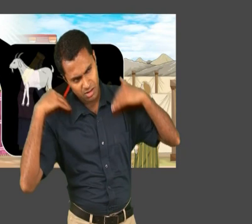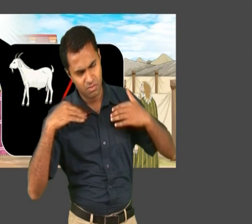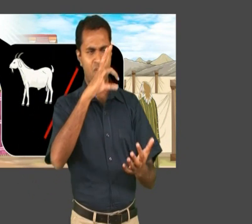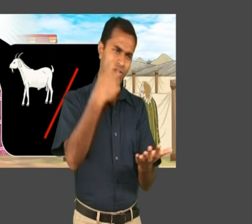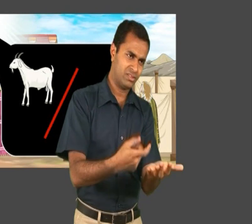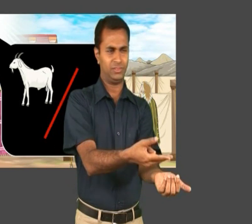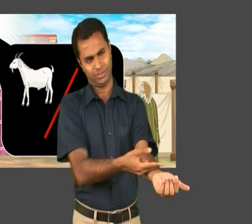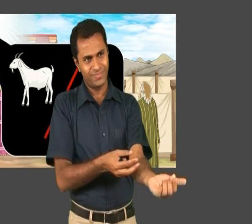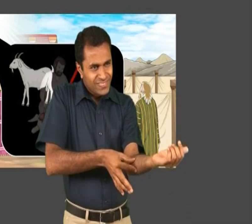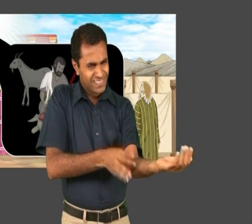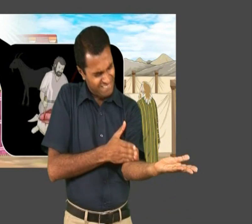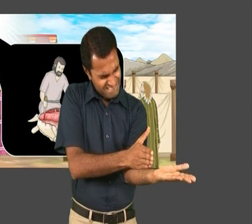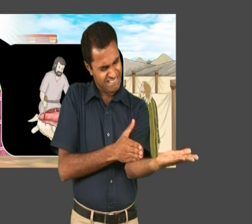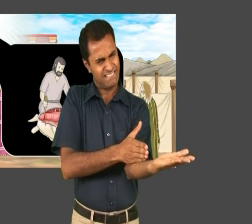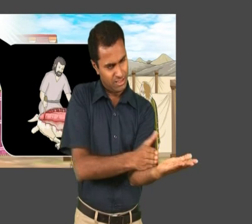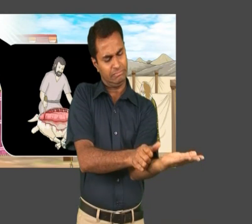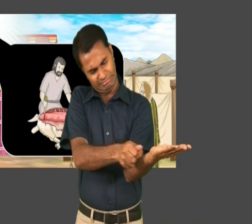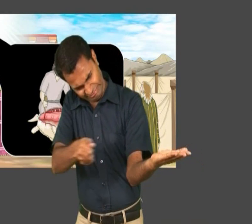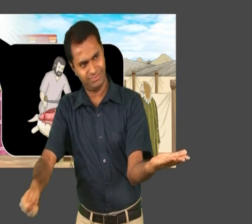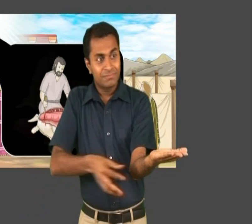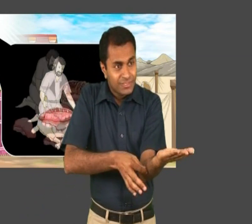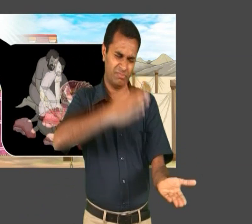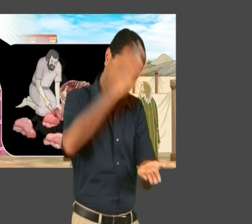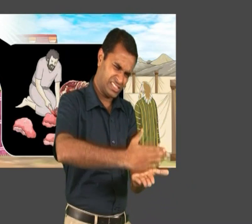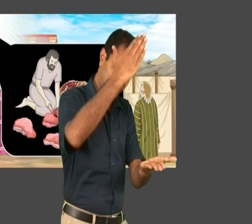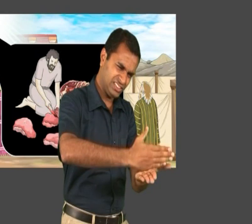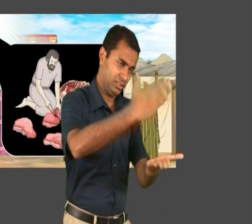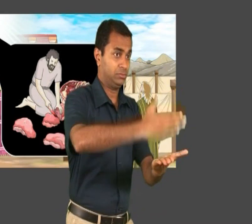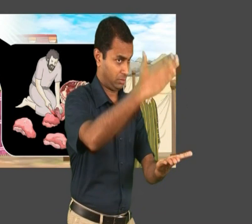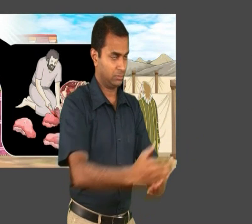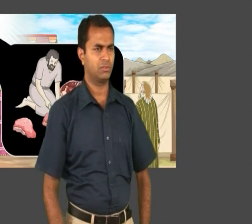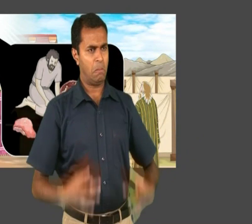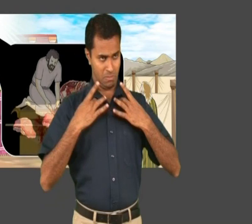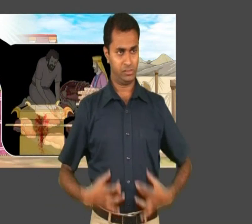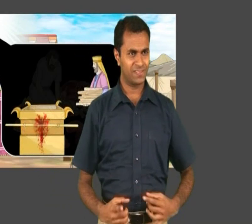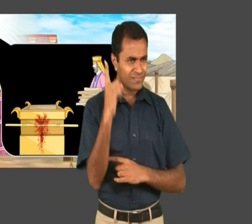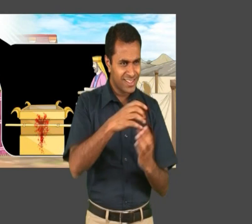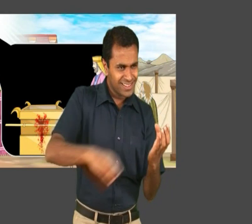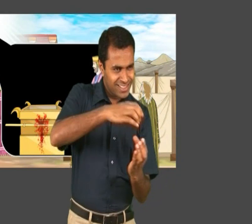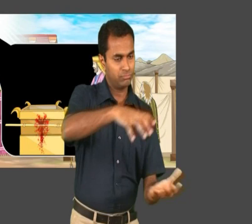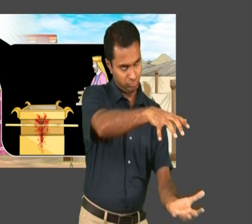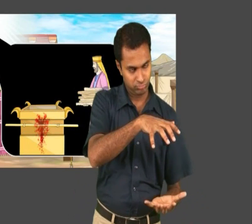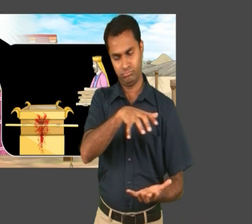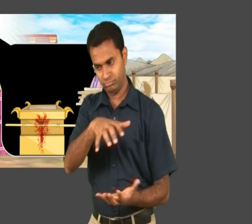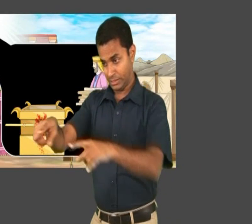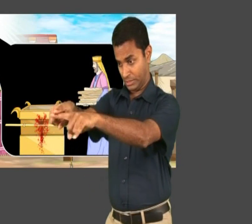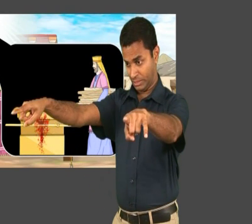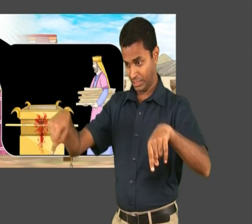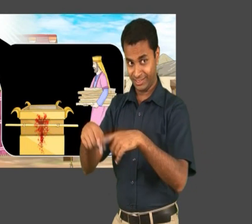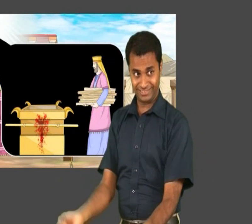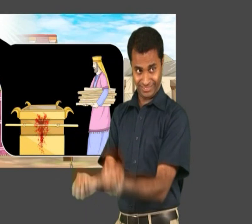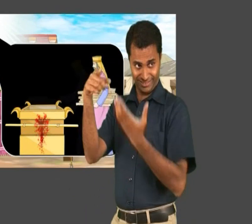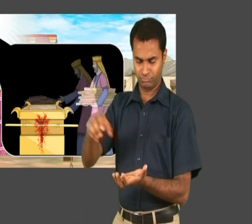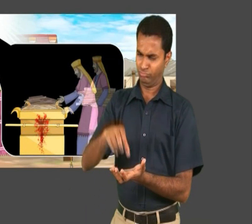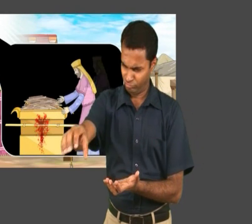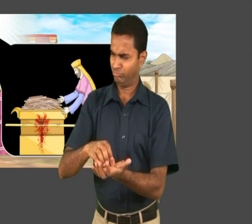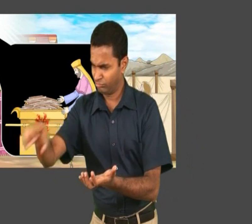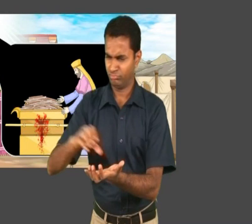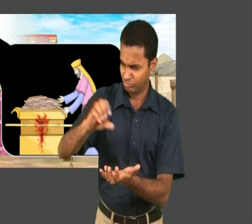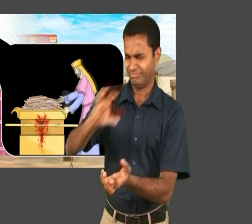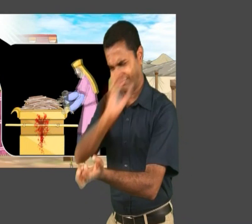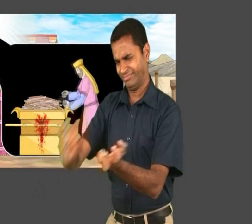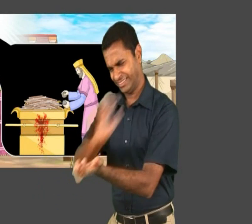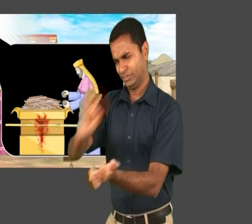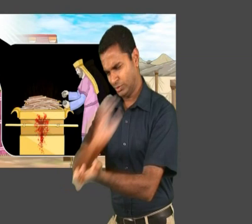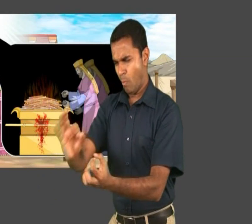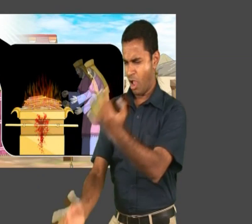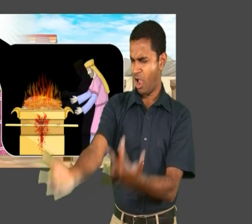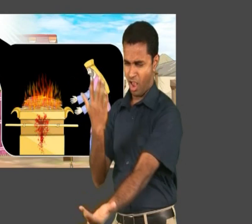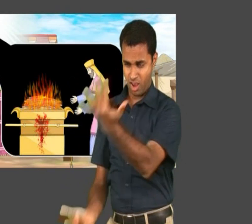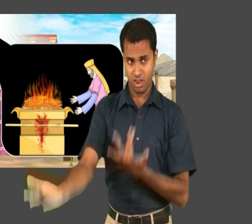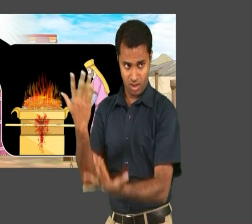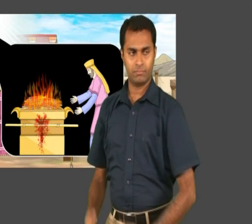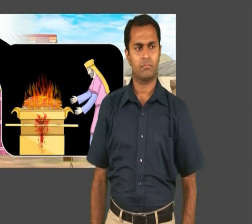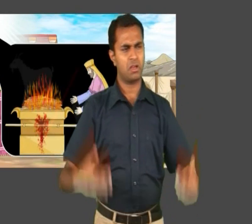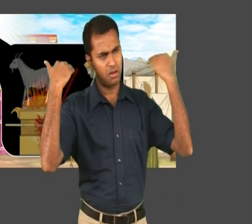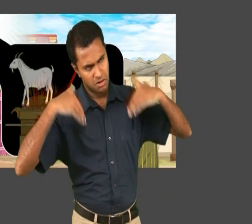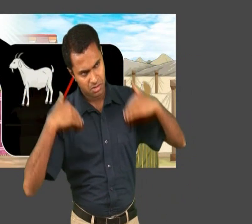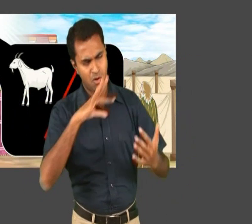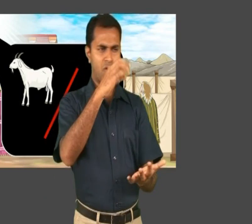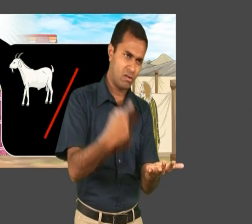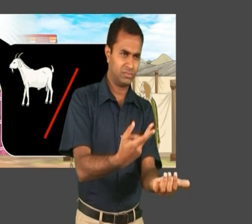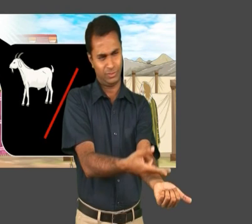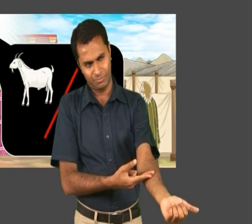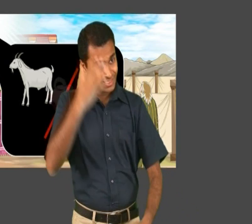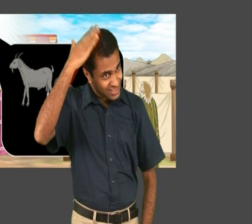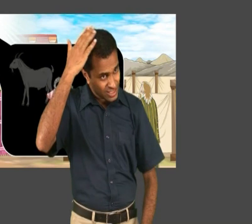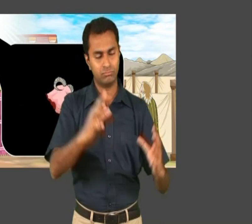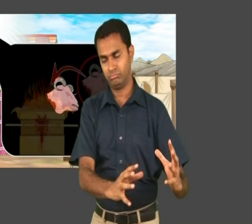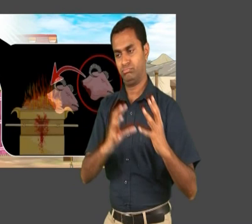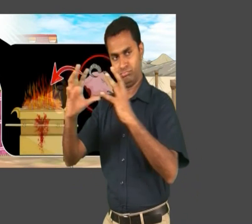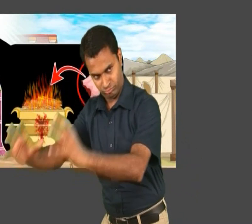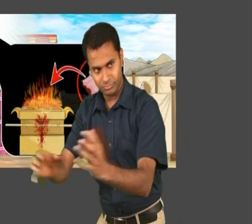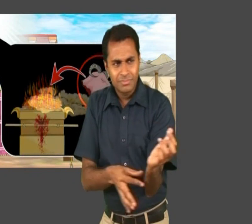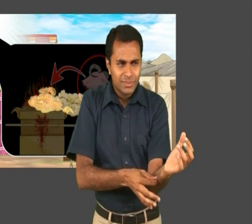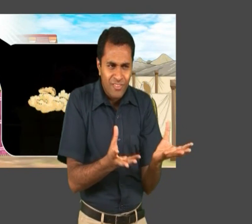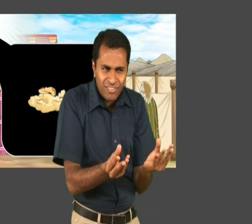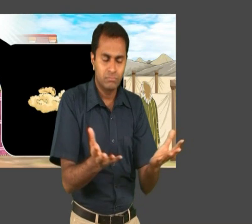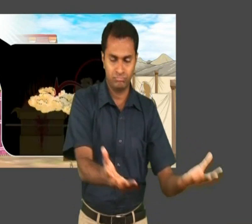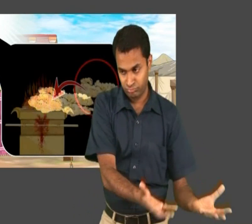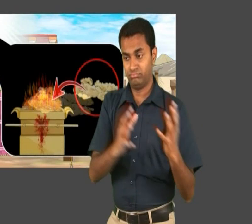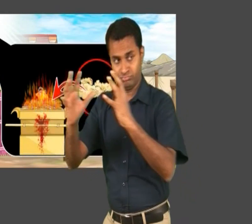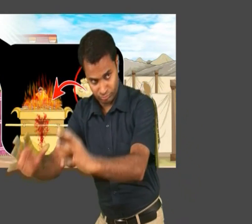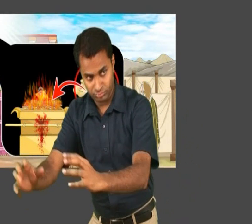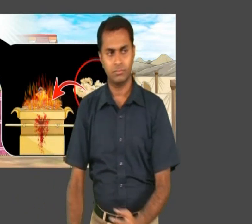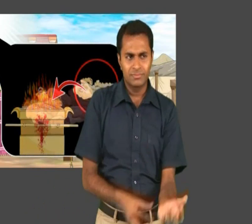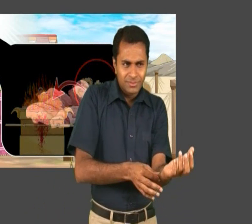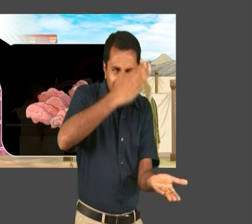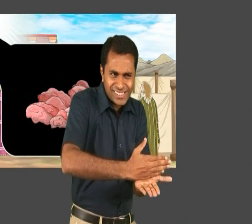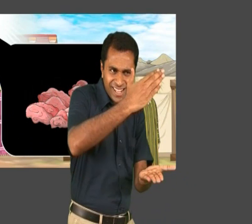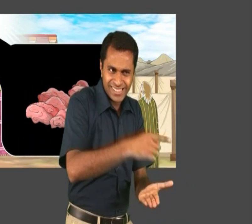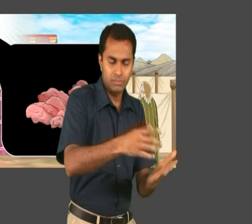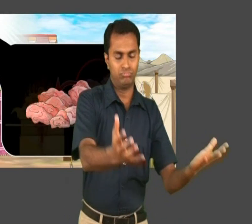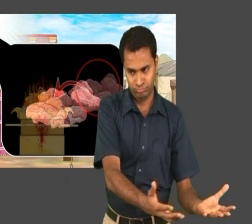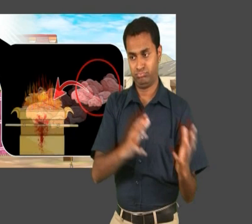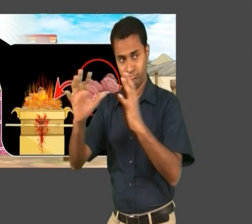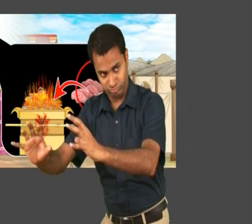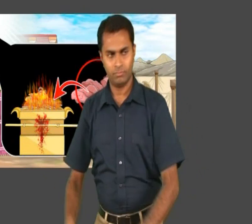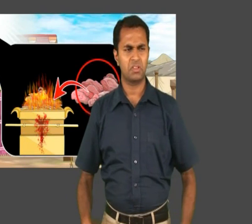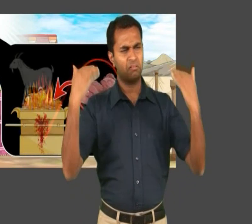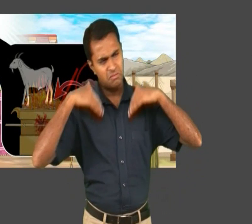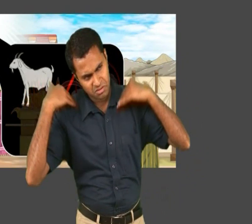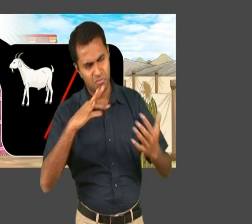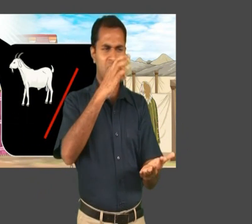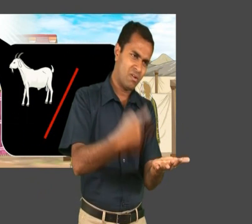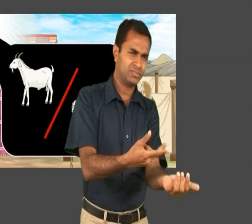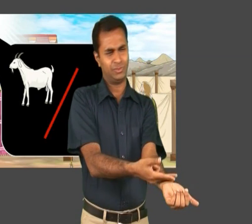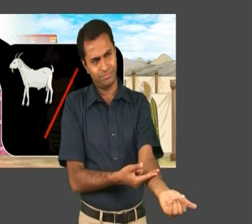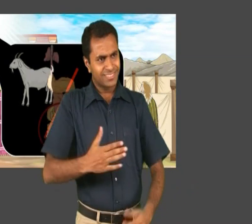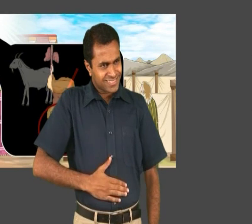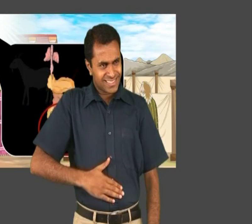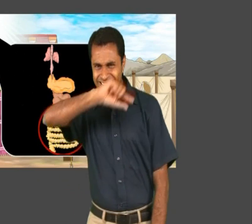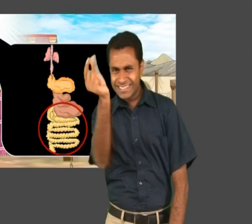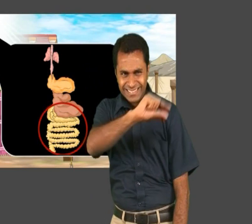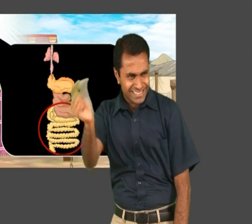He is to cut the animal into pieces, and the priest shall arrange them, including the head and fat, atop the burning wood that is on the altar.